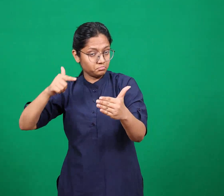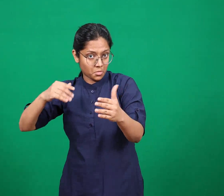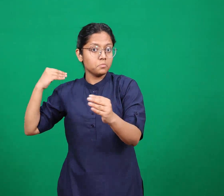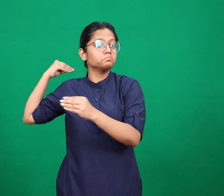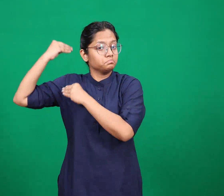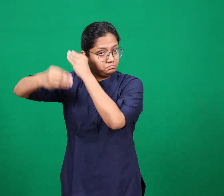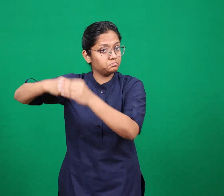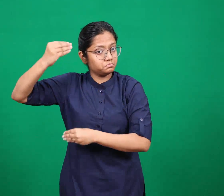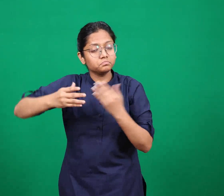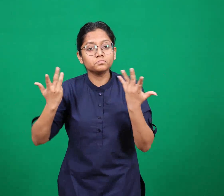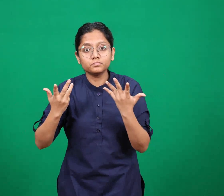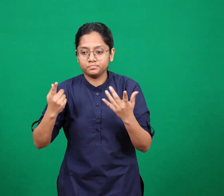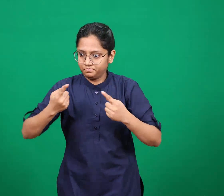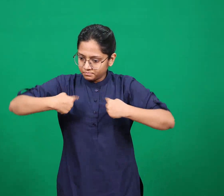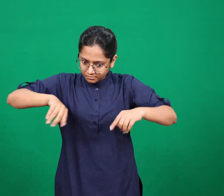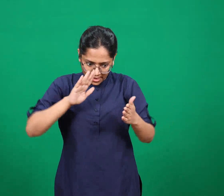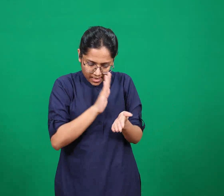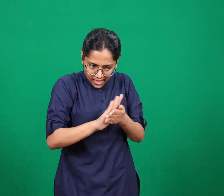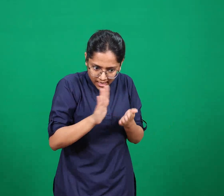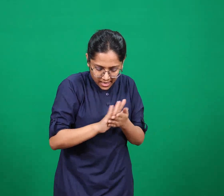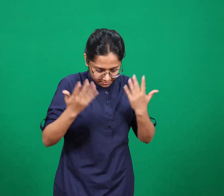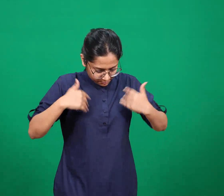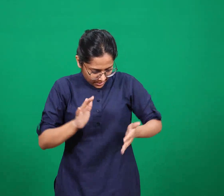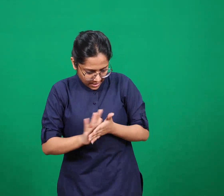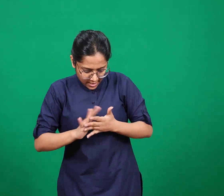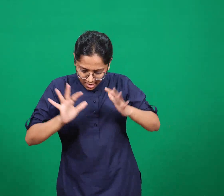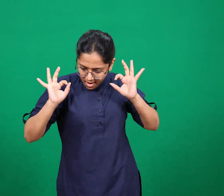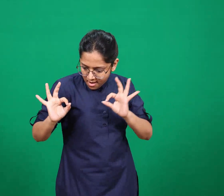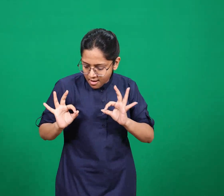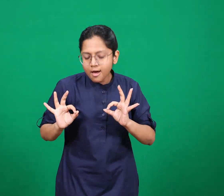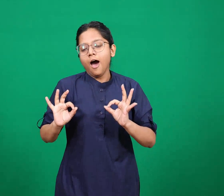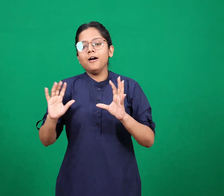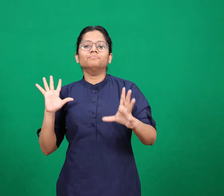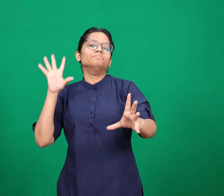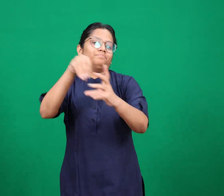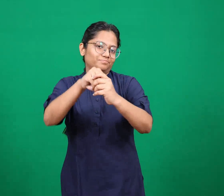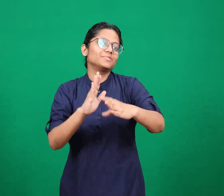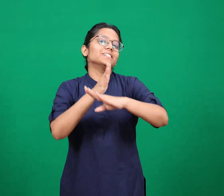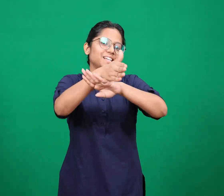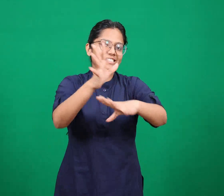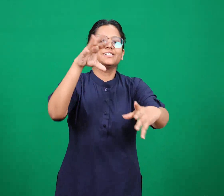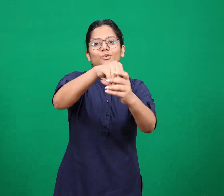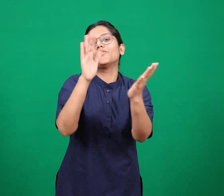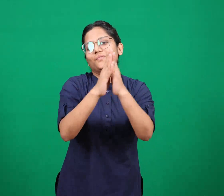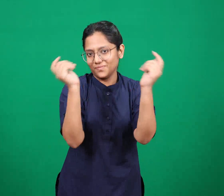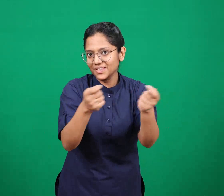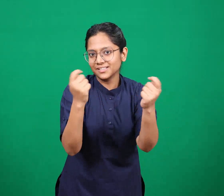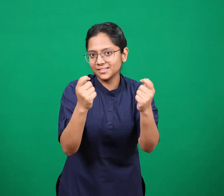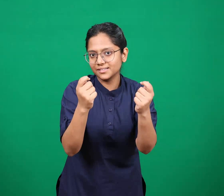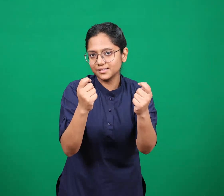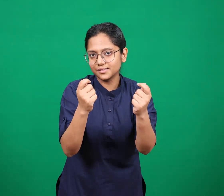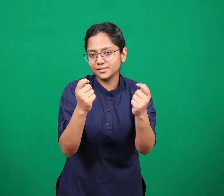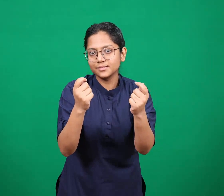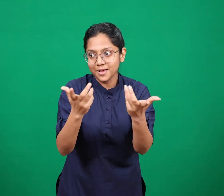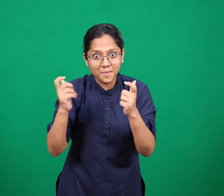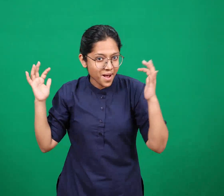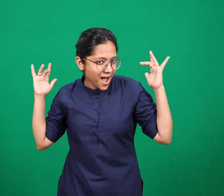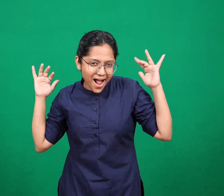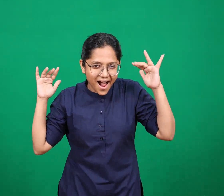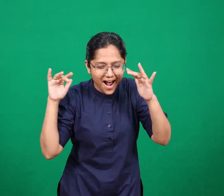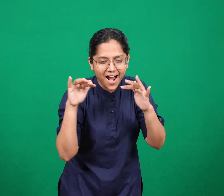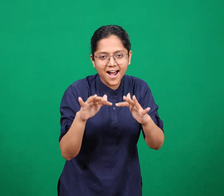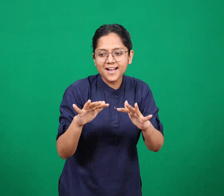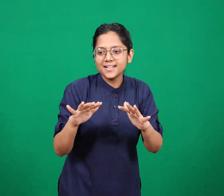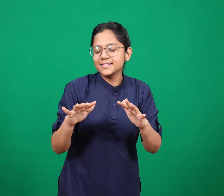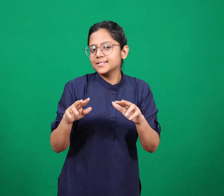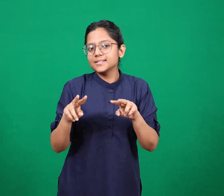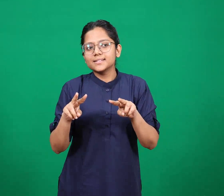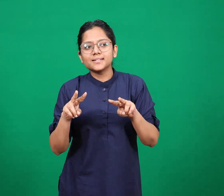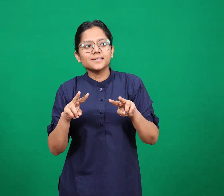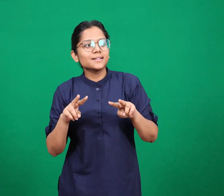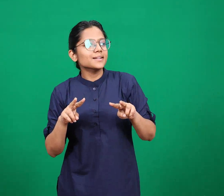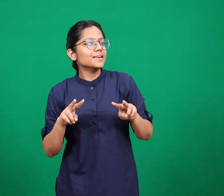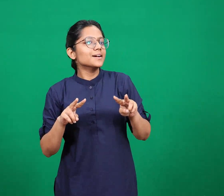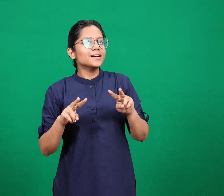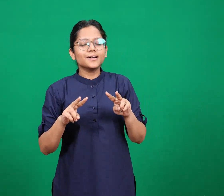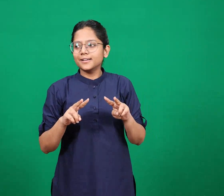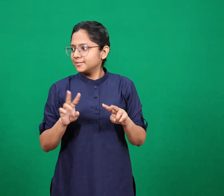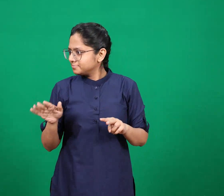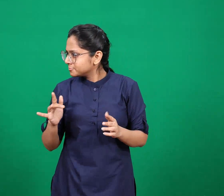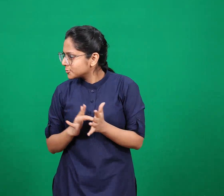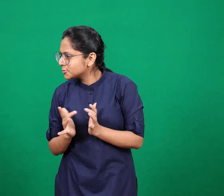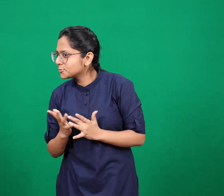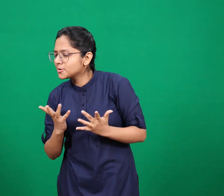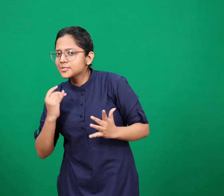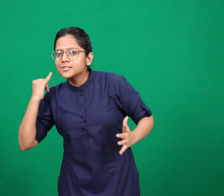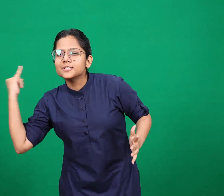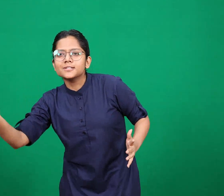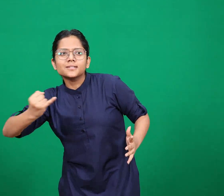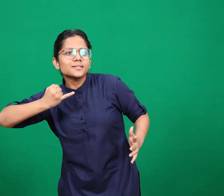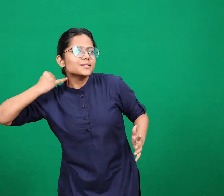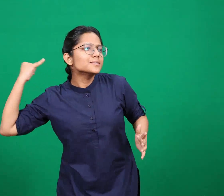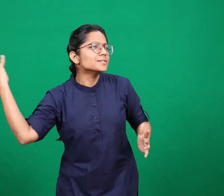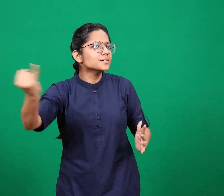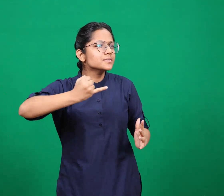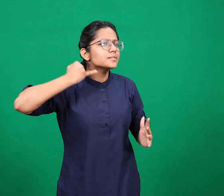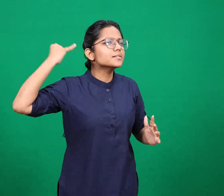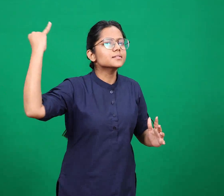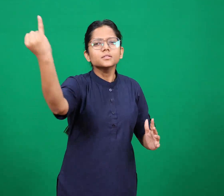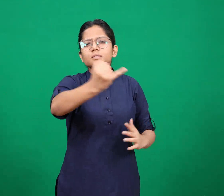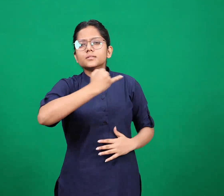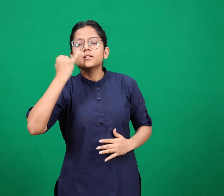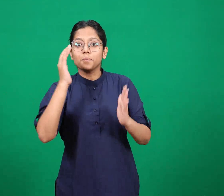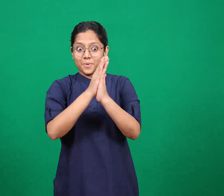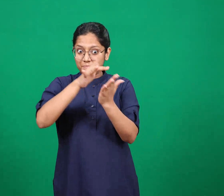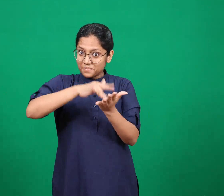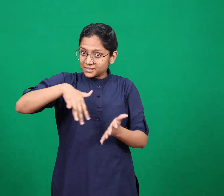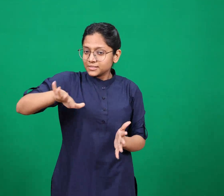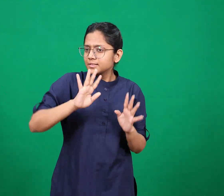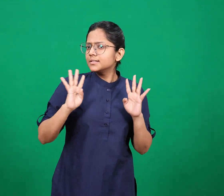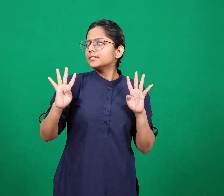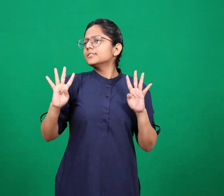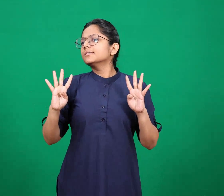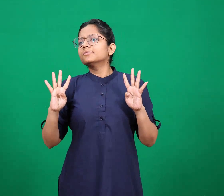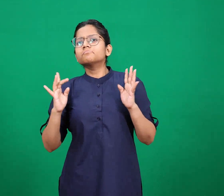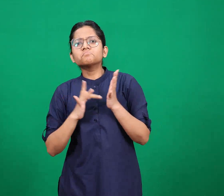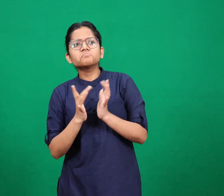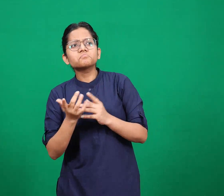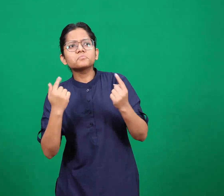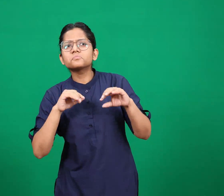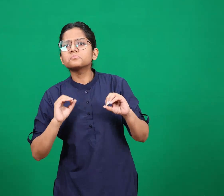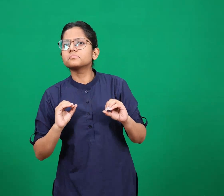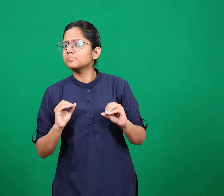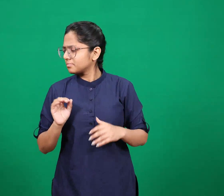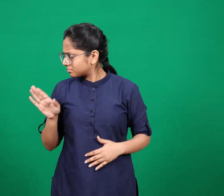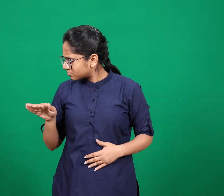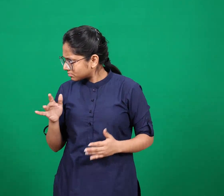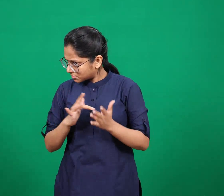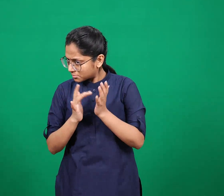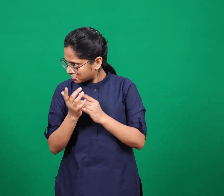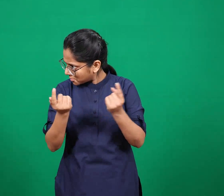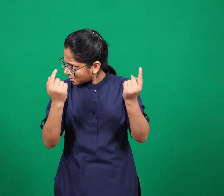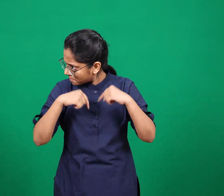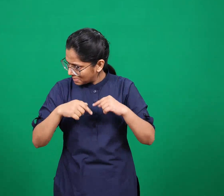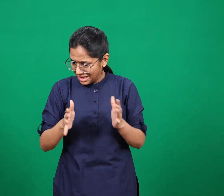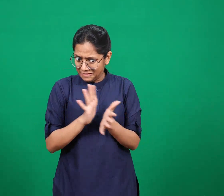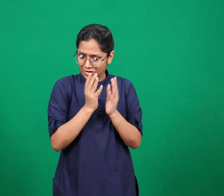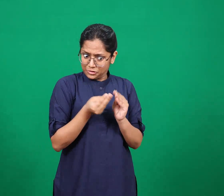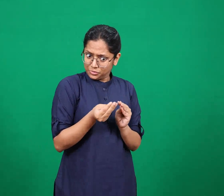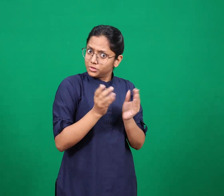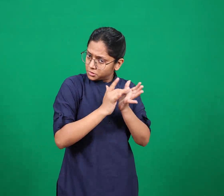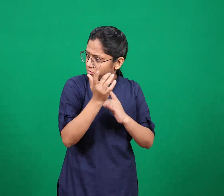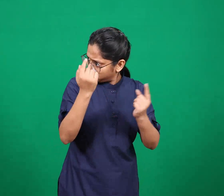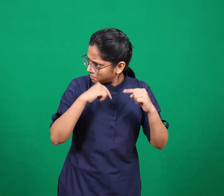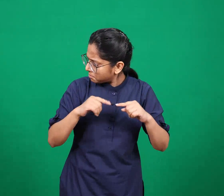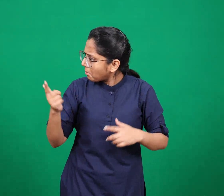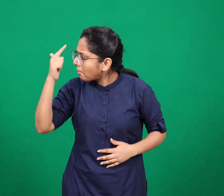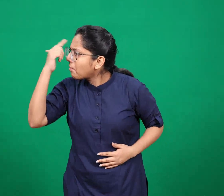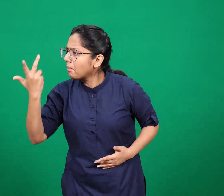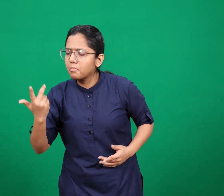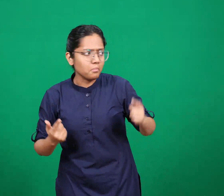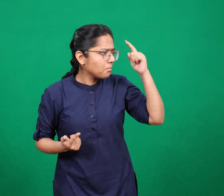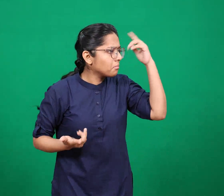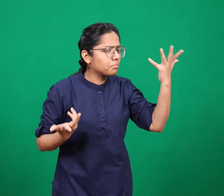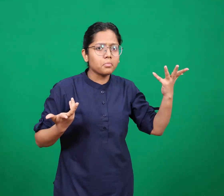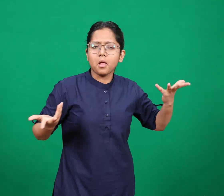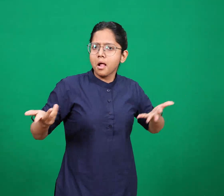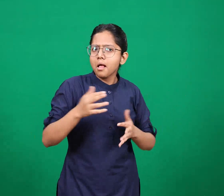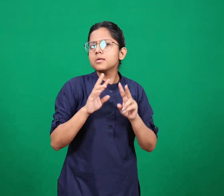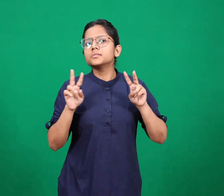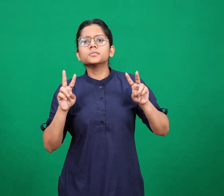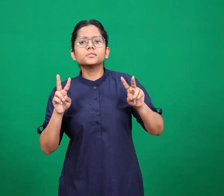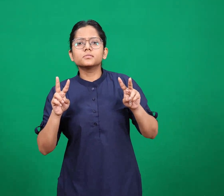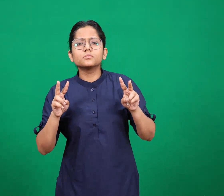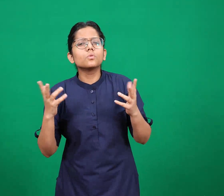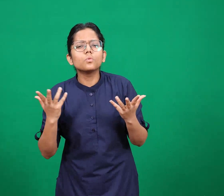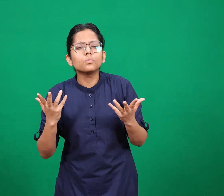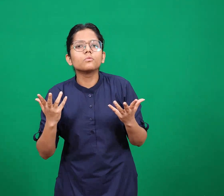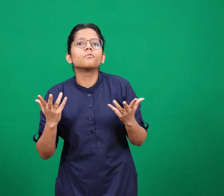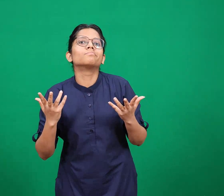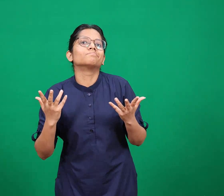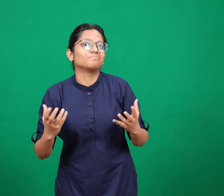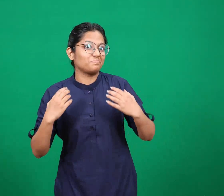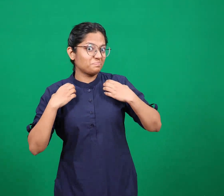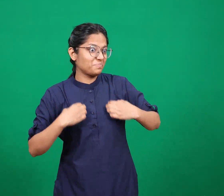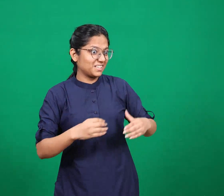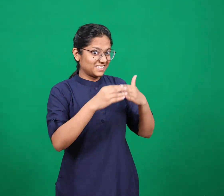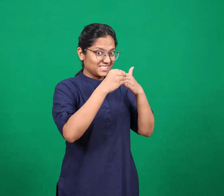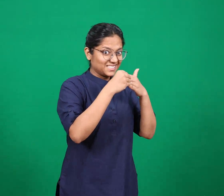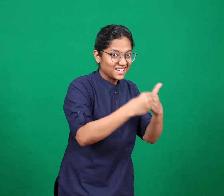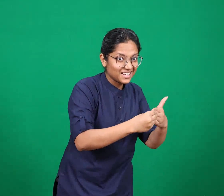They kept looking for Jesus and asking one another as they stood in the temple courts, "What do you think? Will He come to the feast at all?"